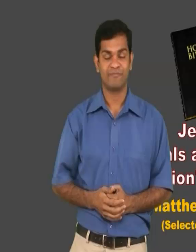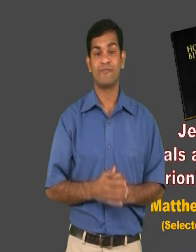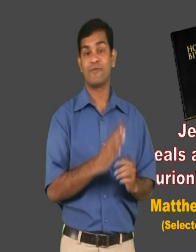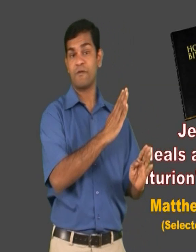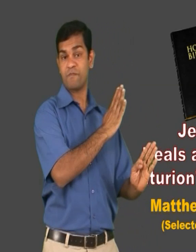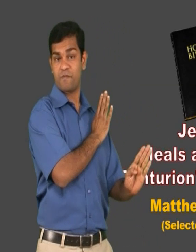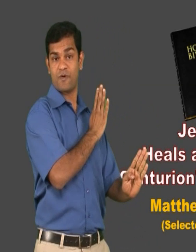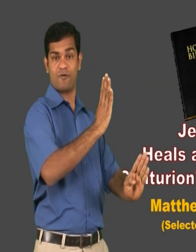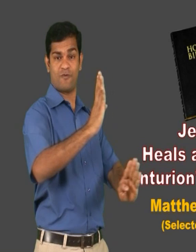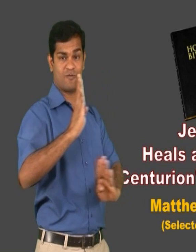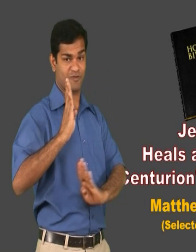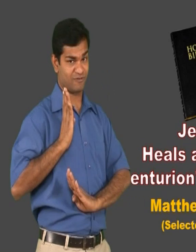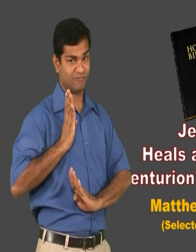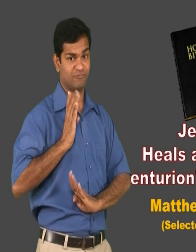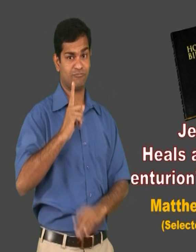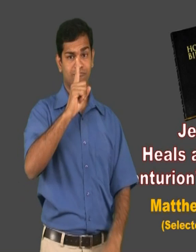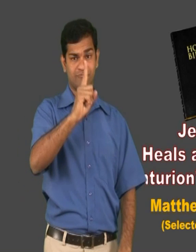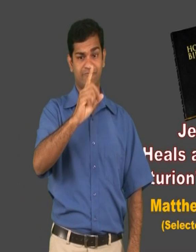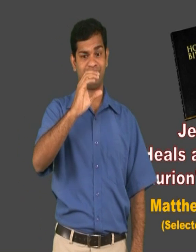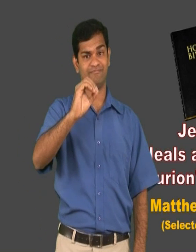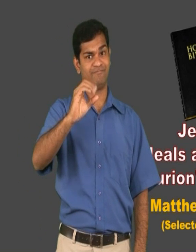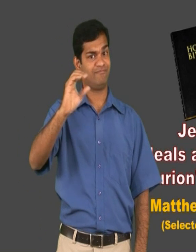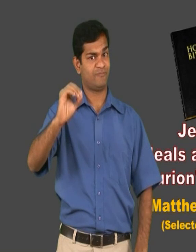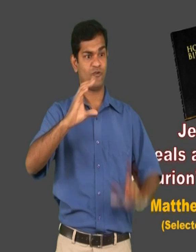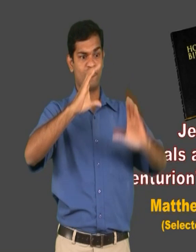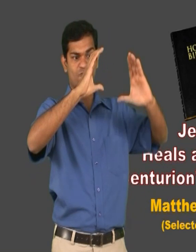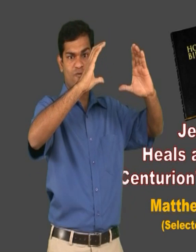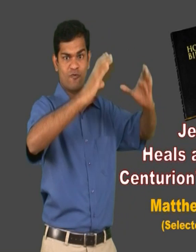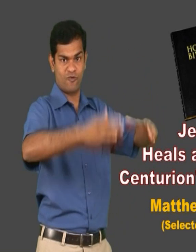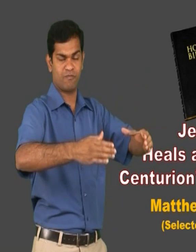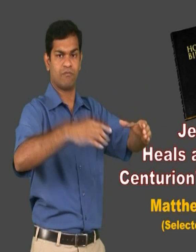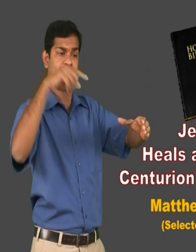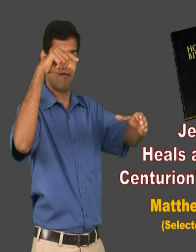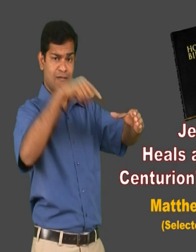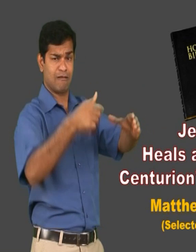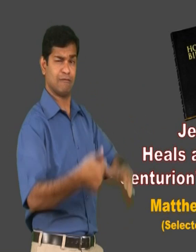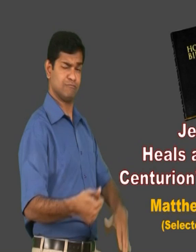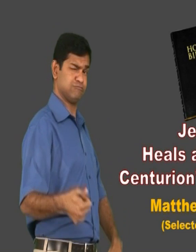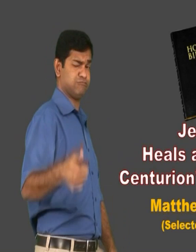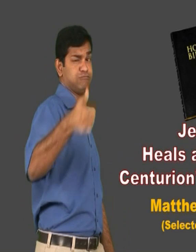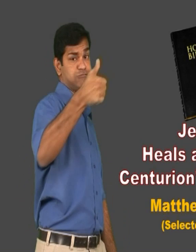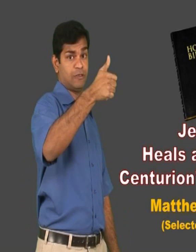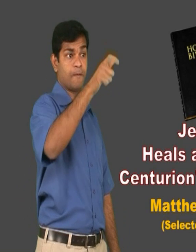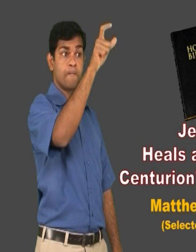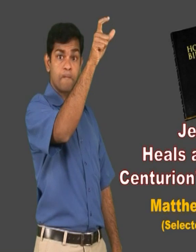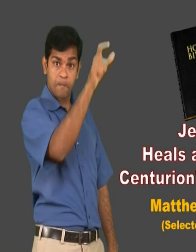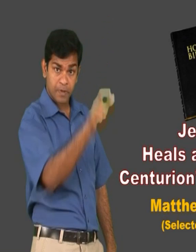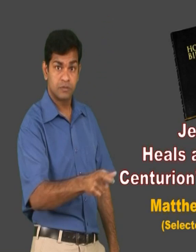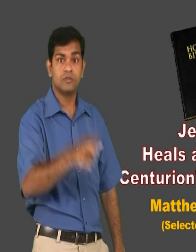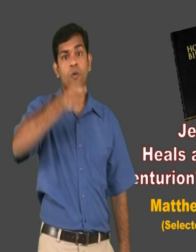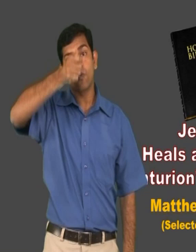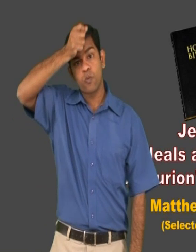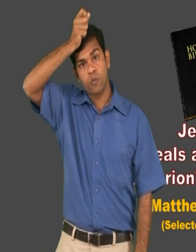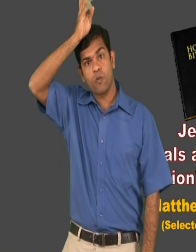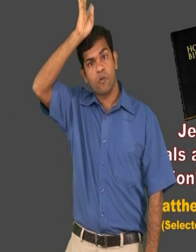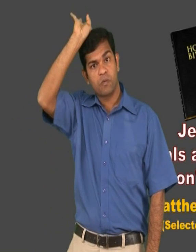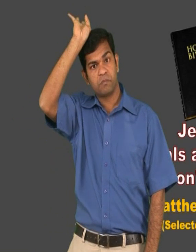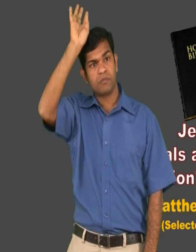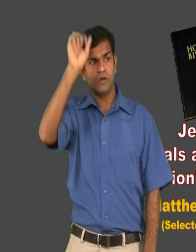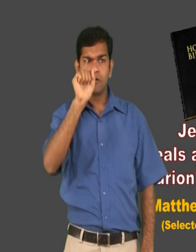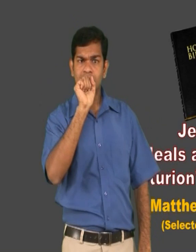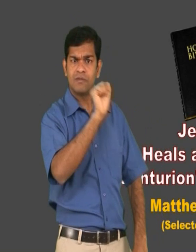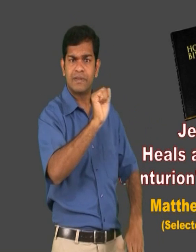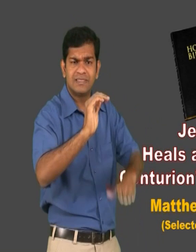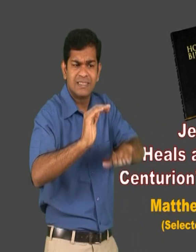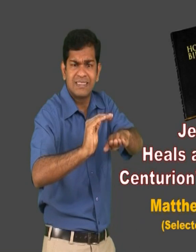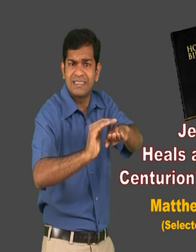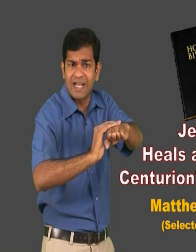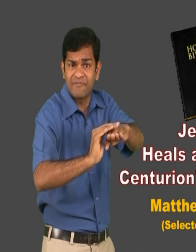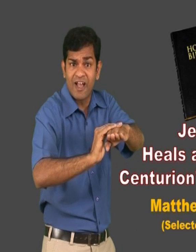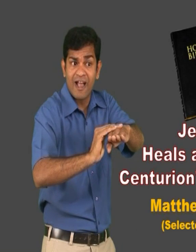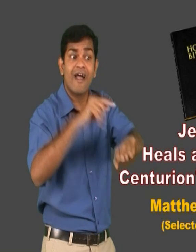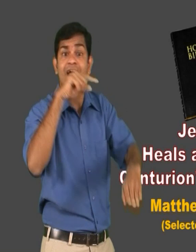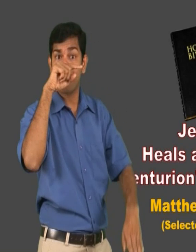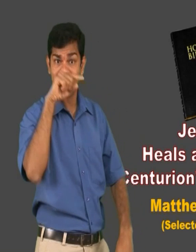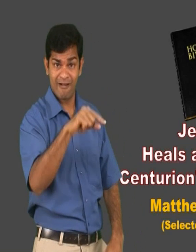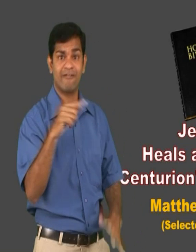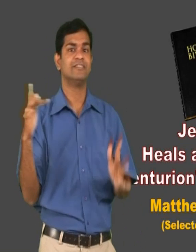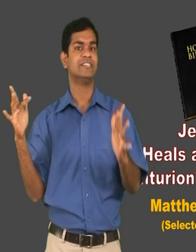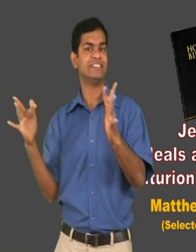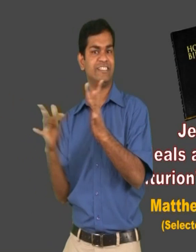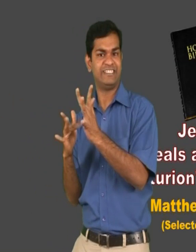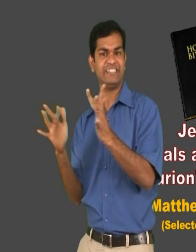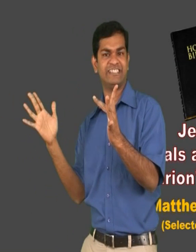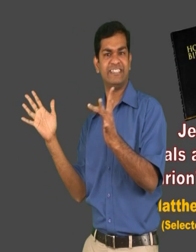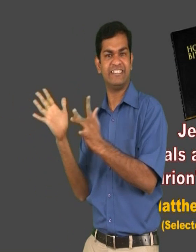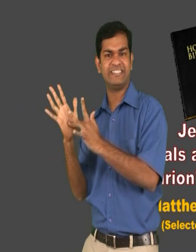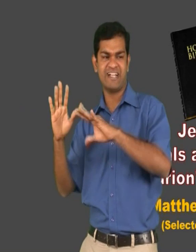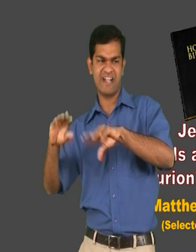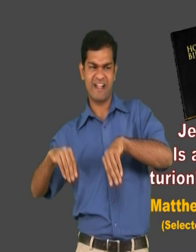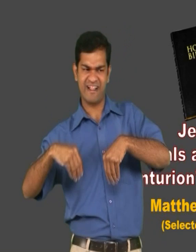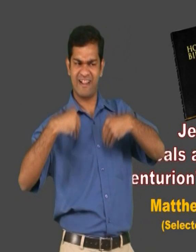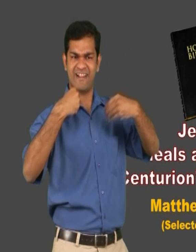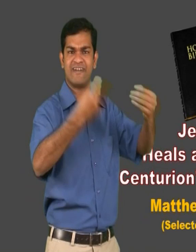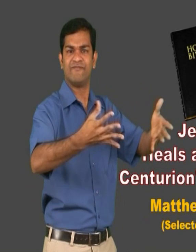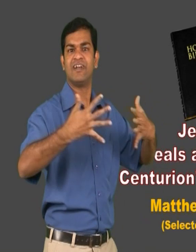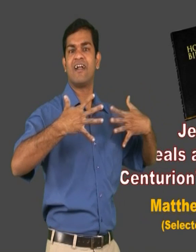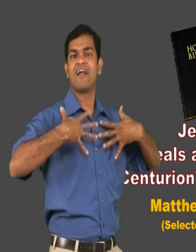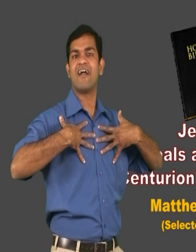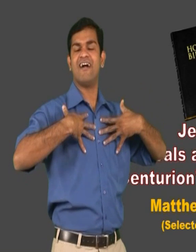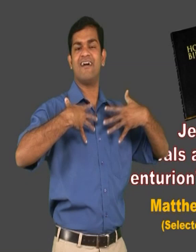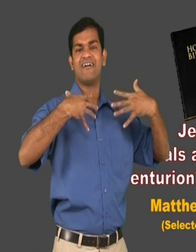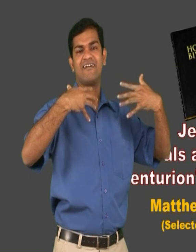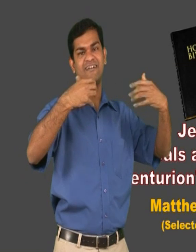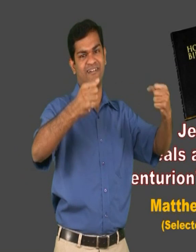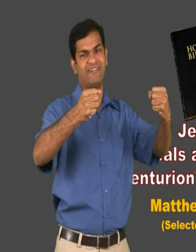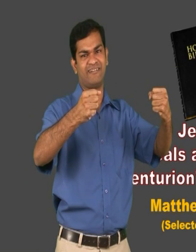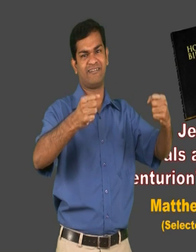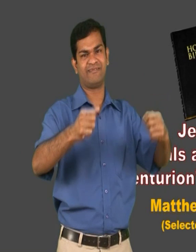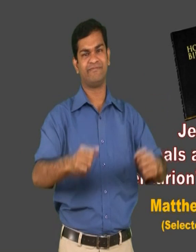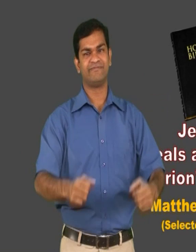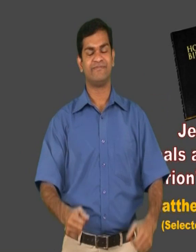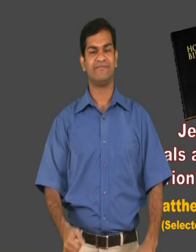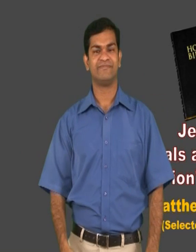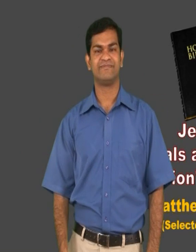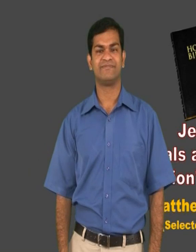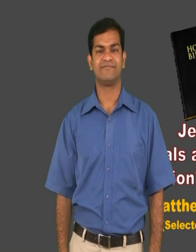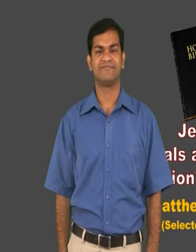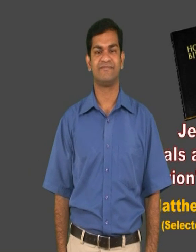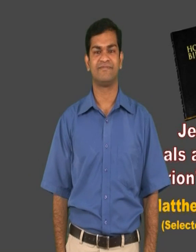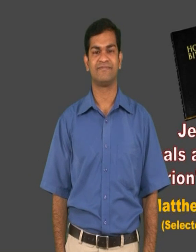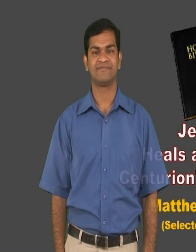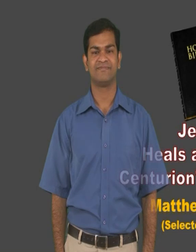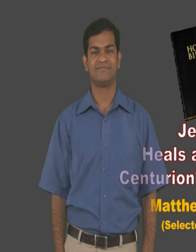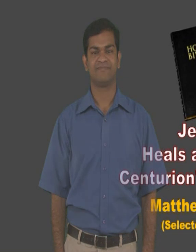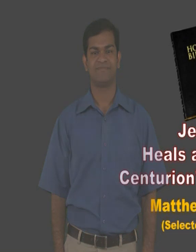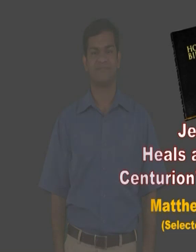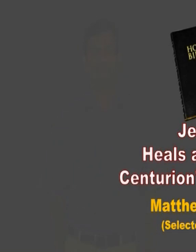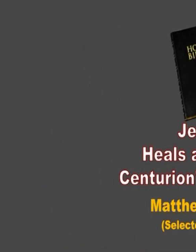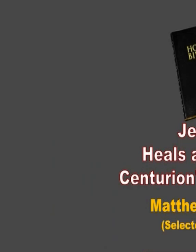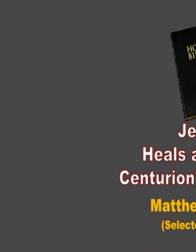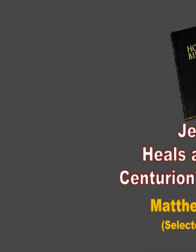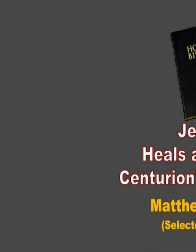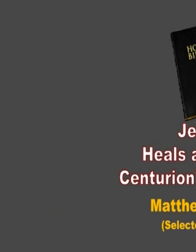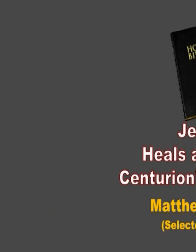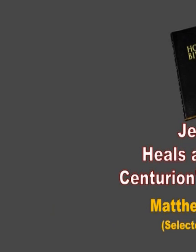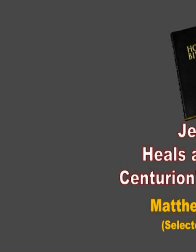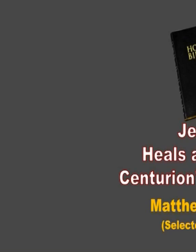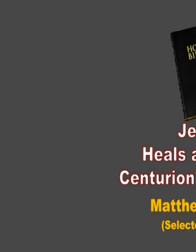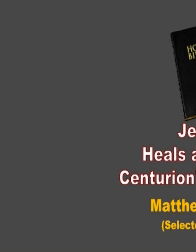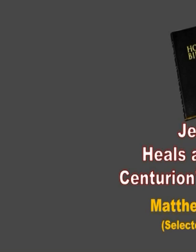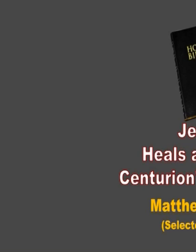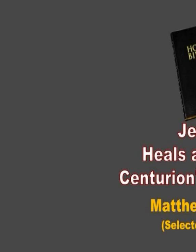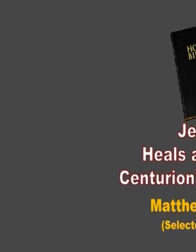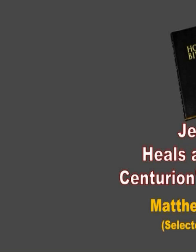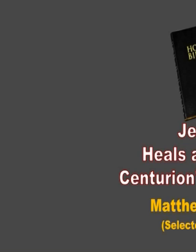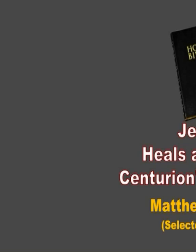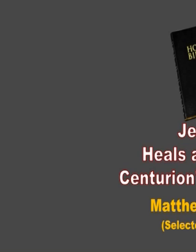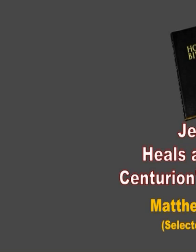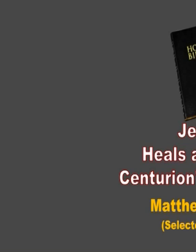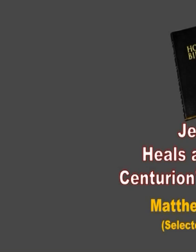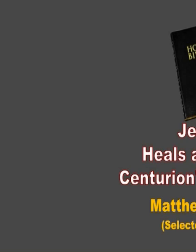Jesus heals a Roman centurion's servant